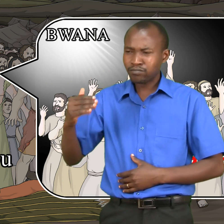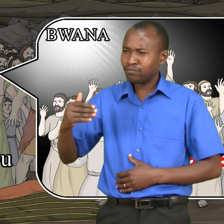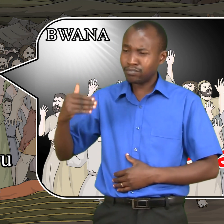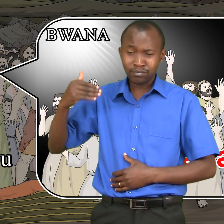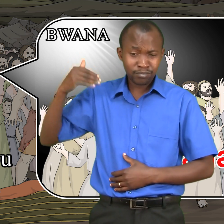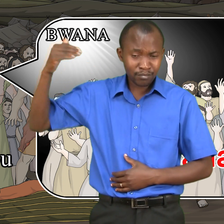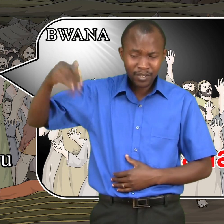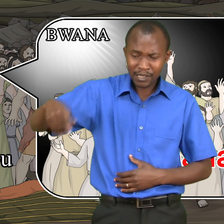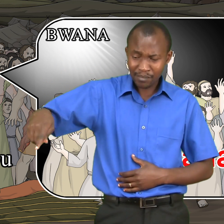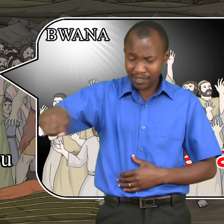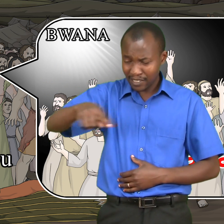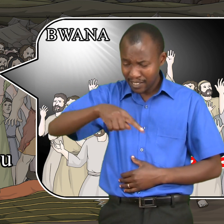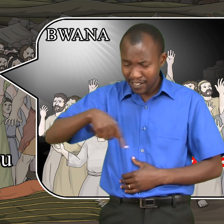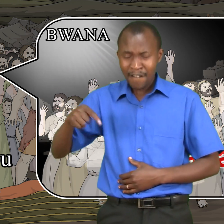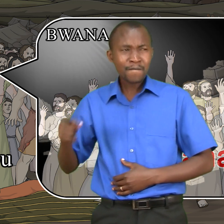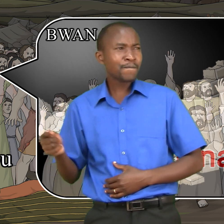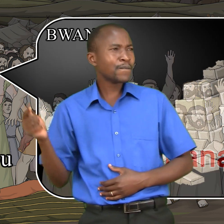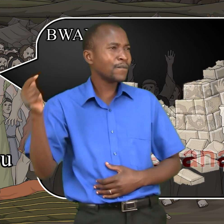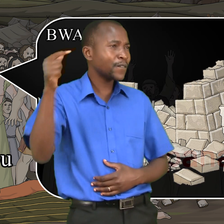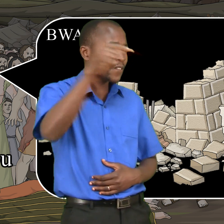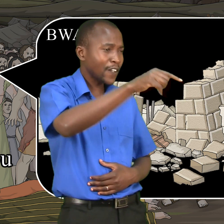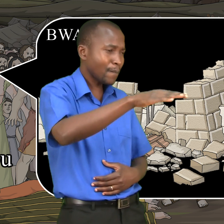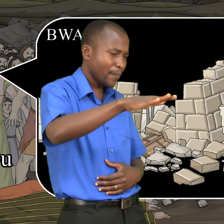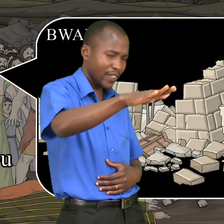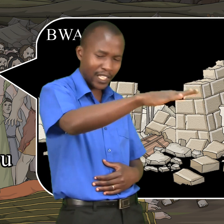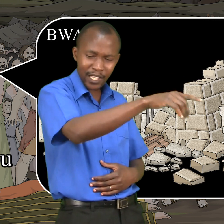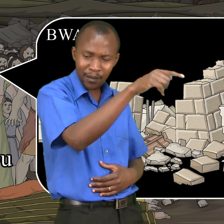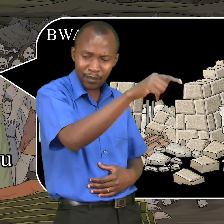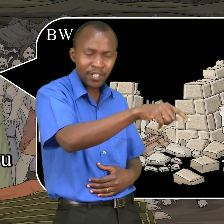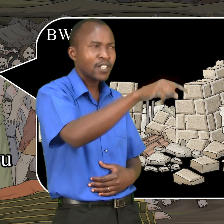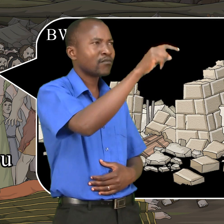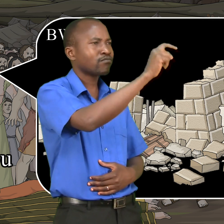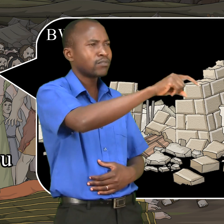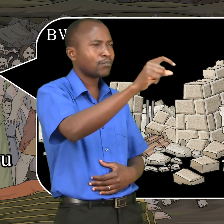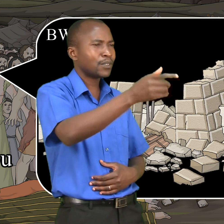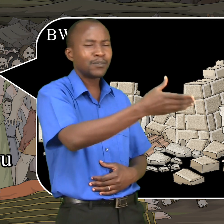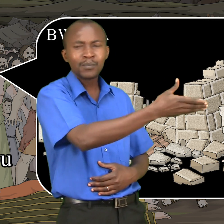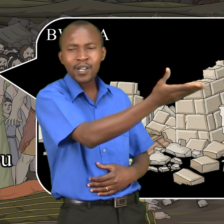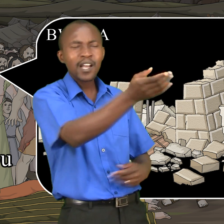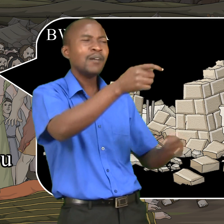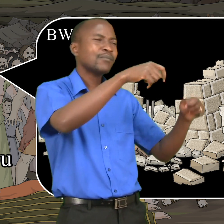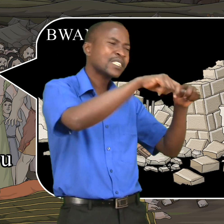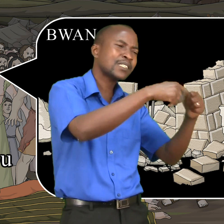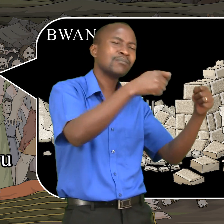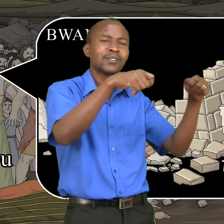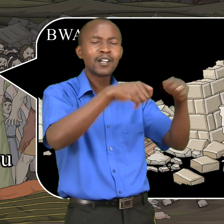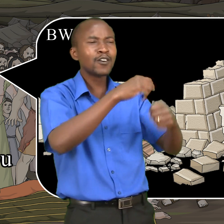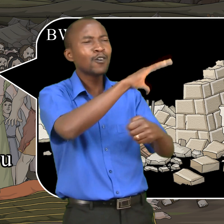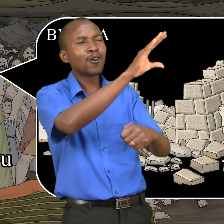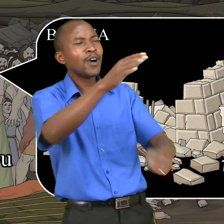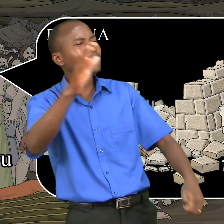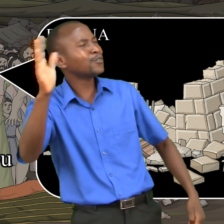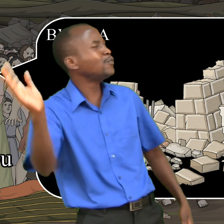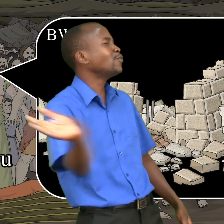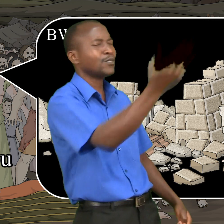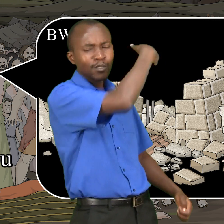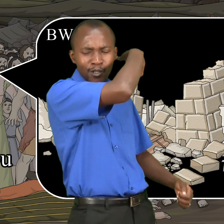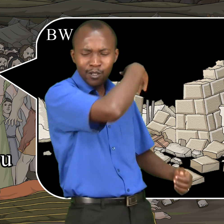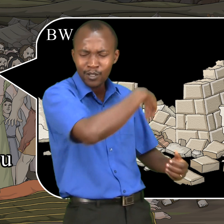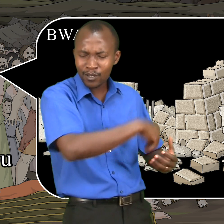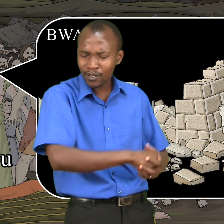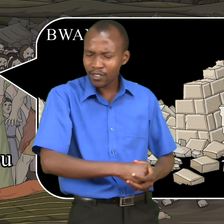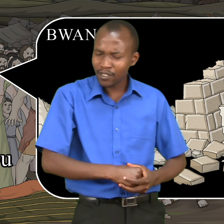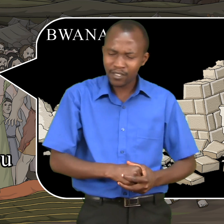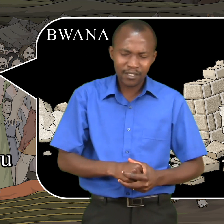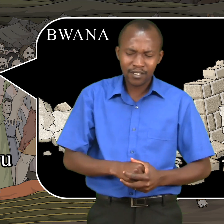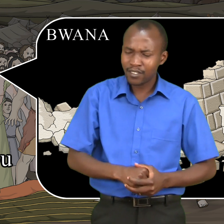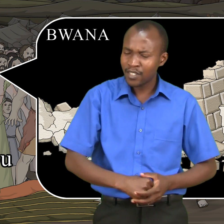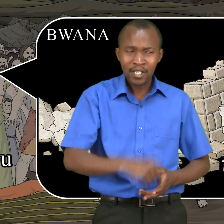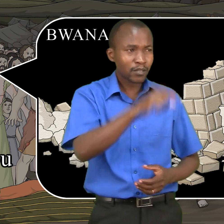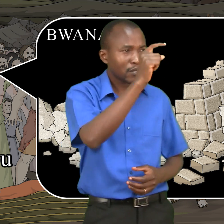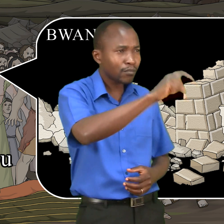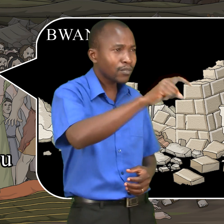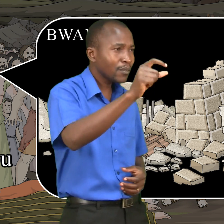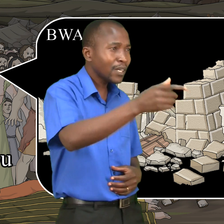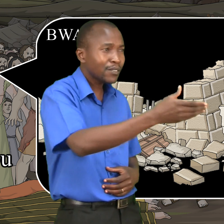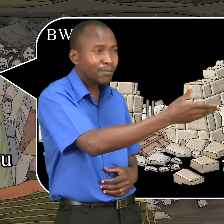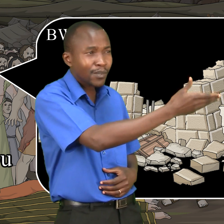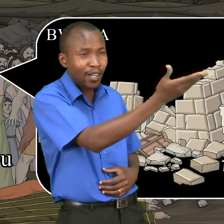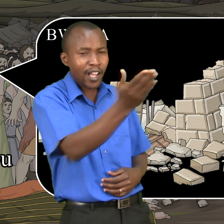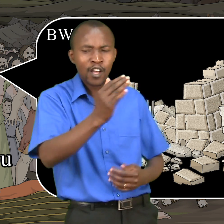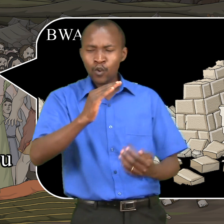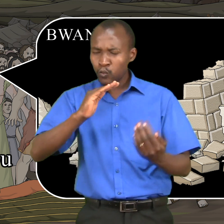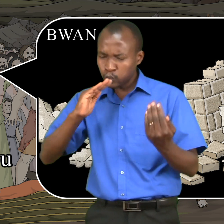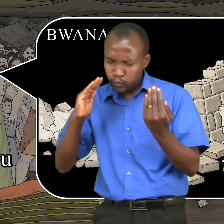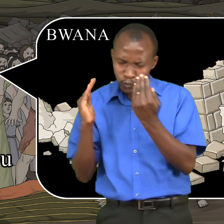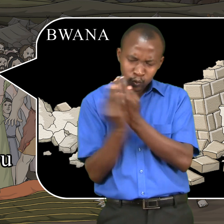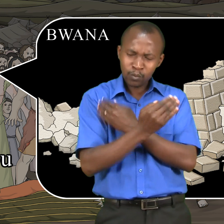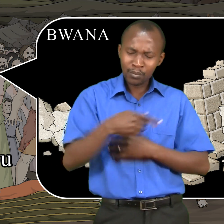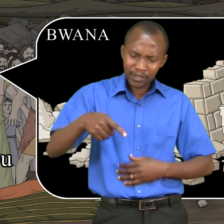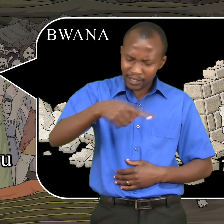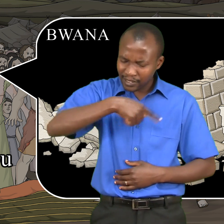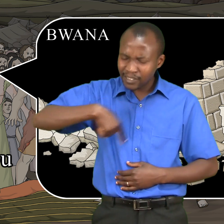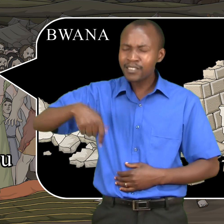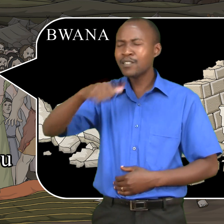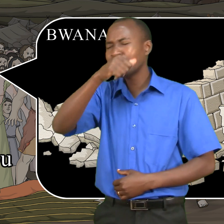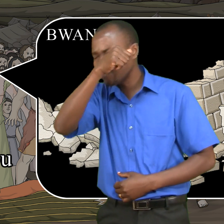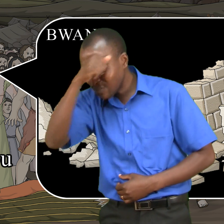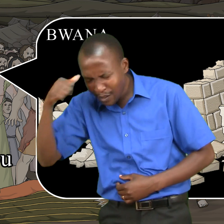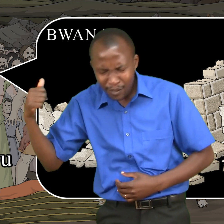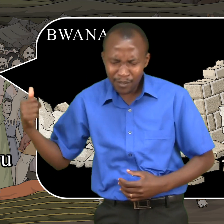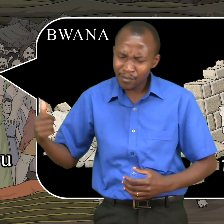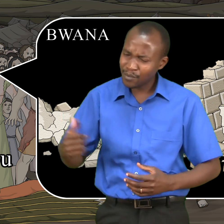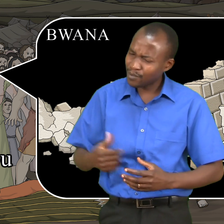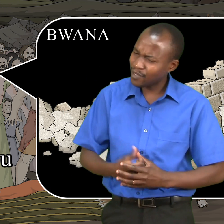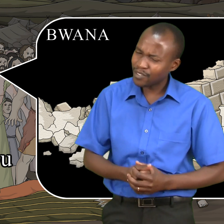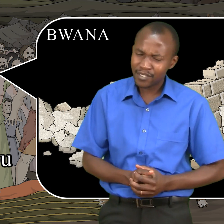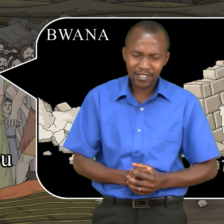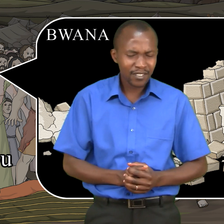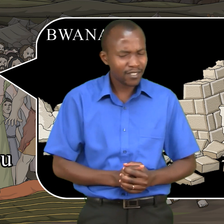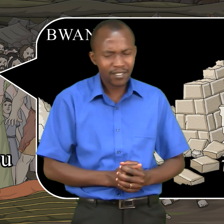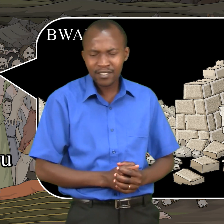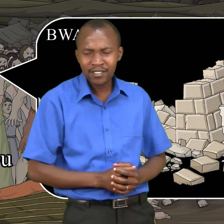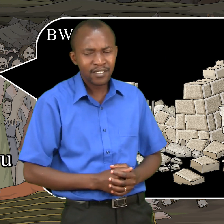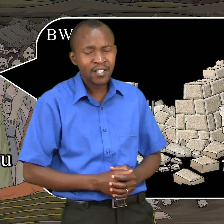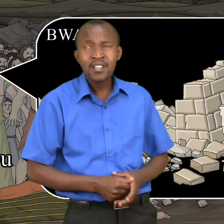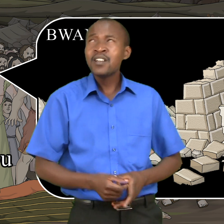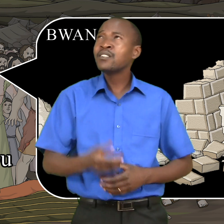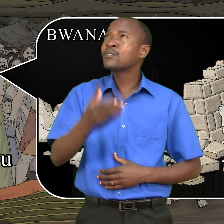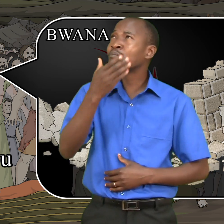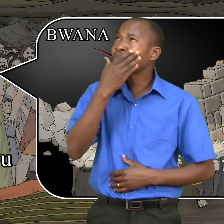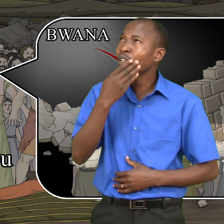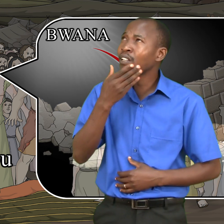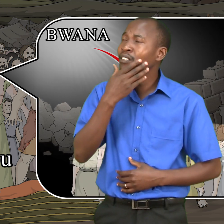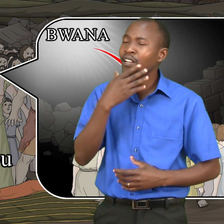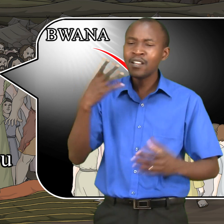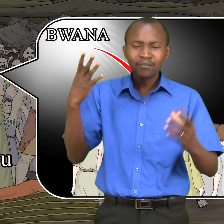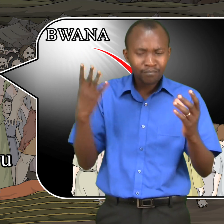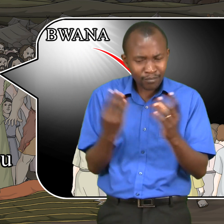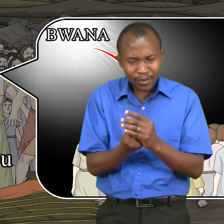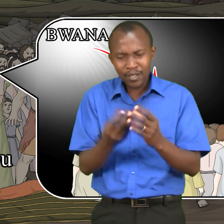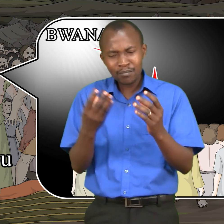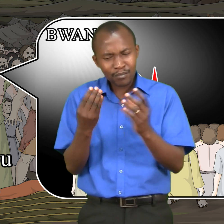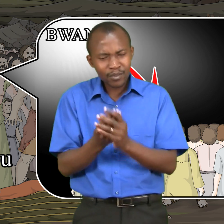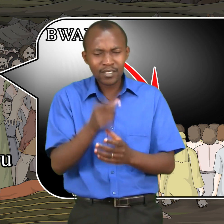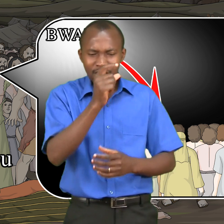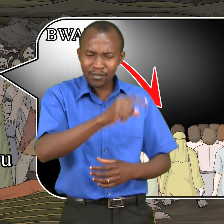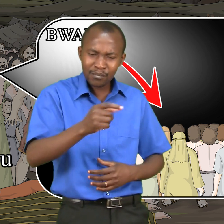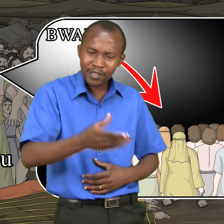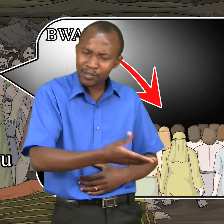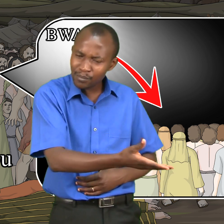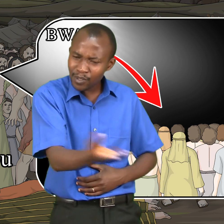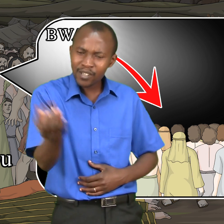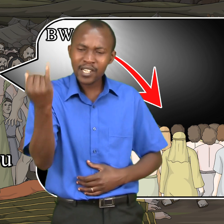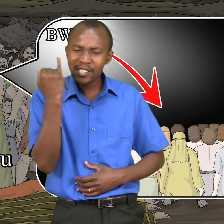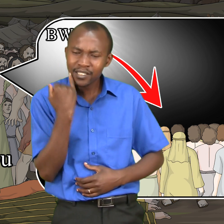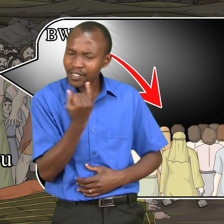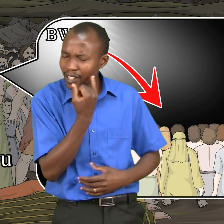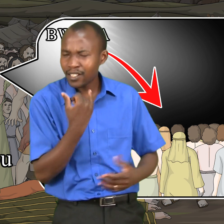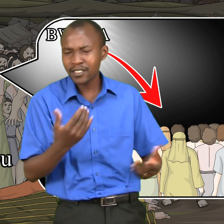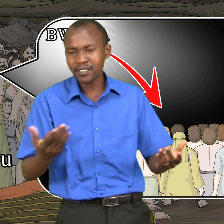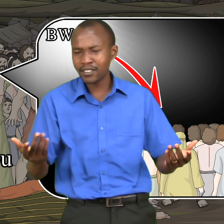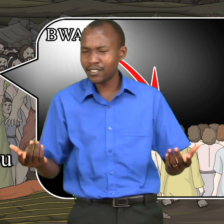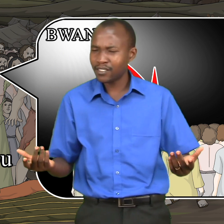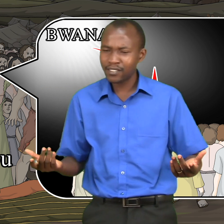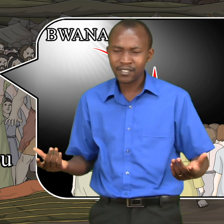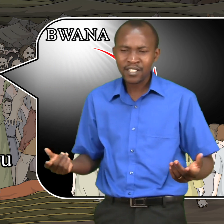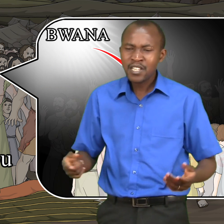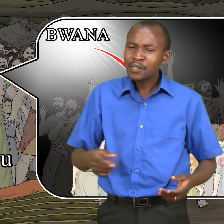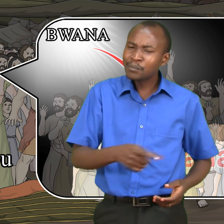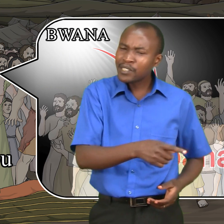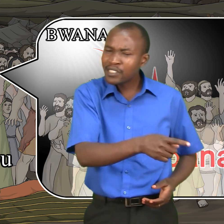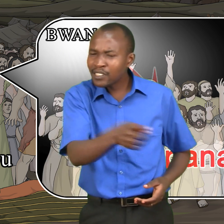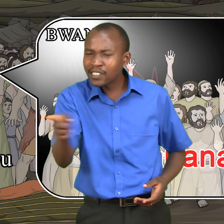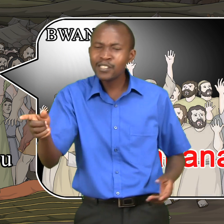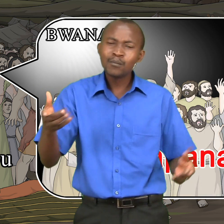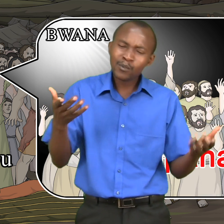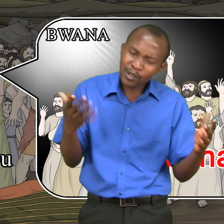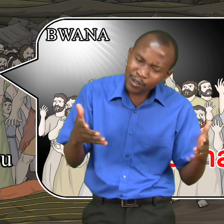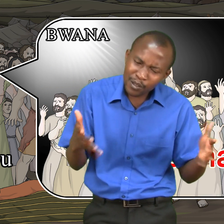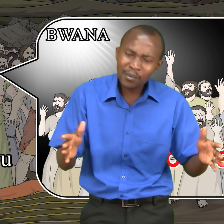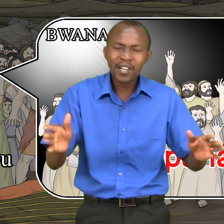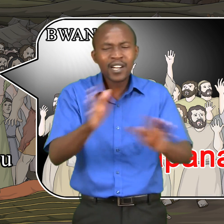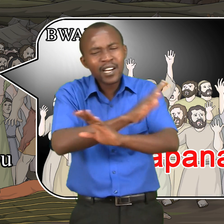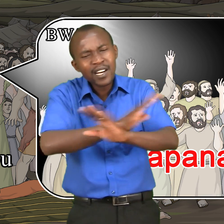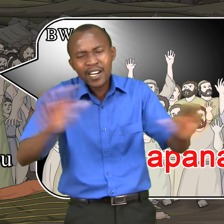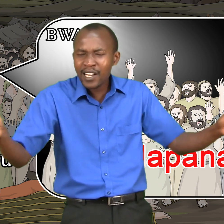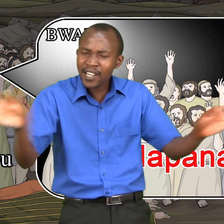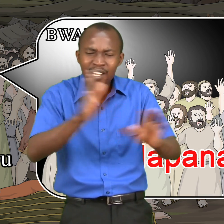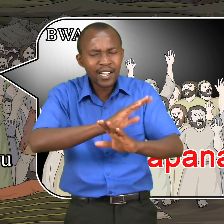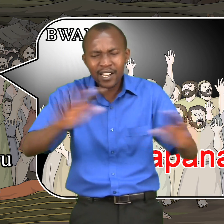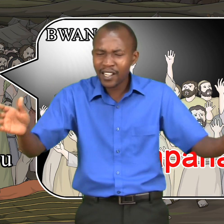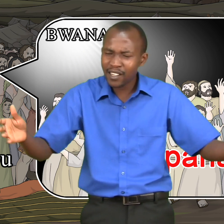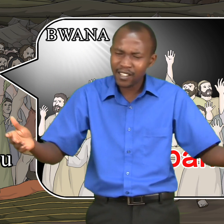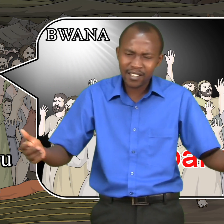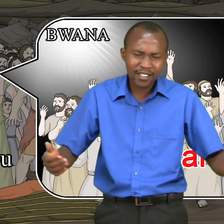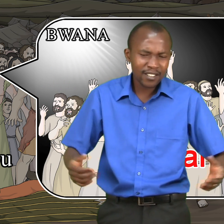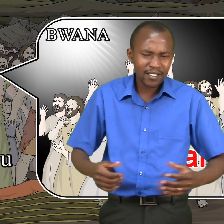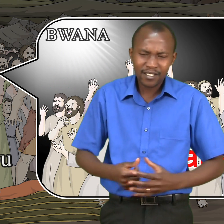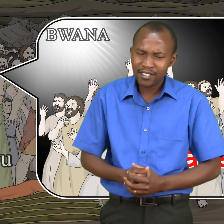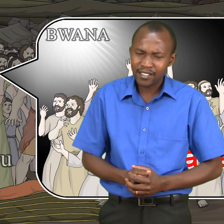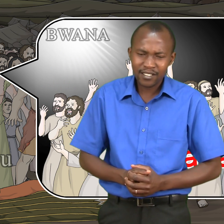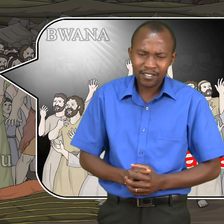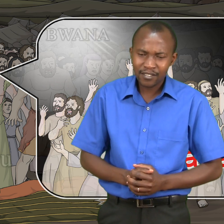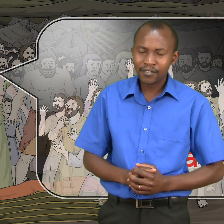Their protection has been removed, and the LORD is with us.